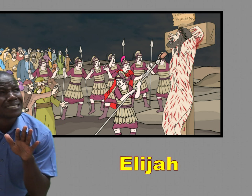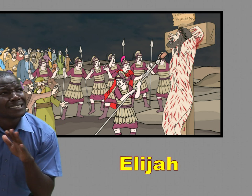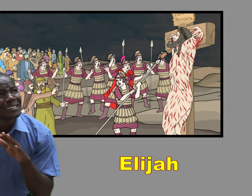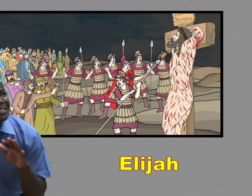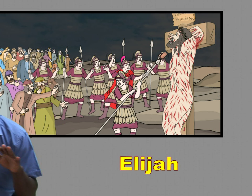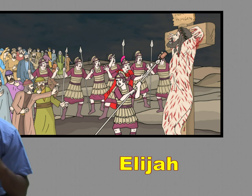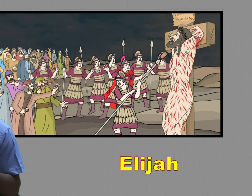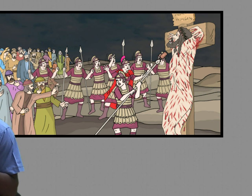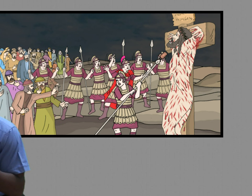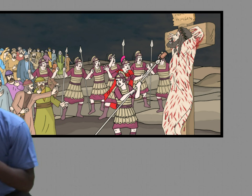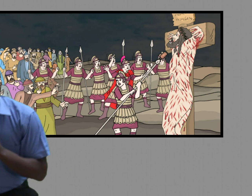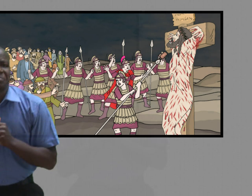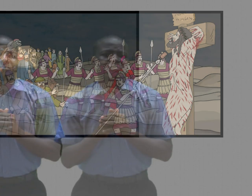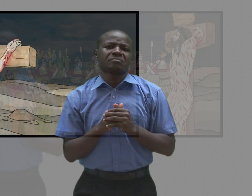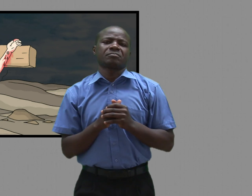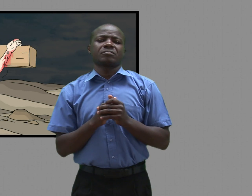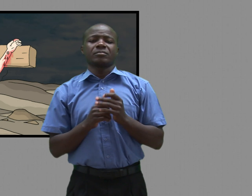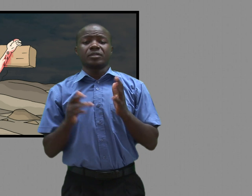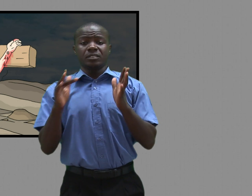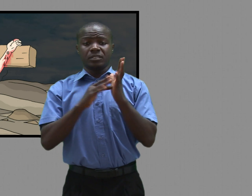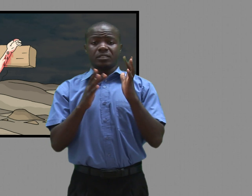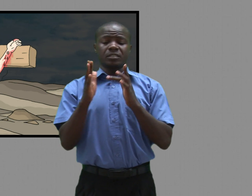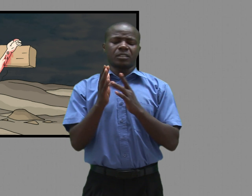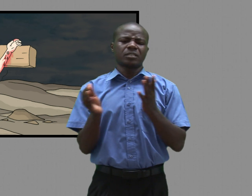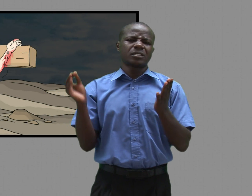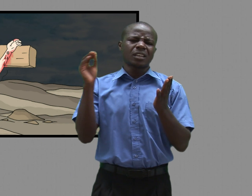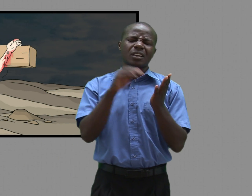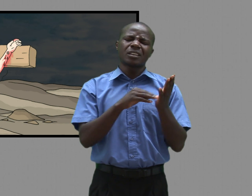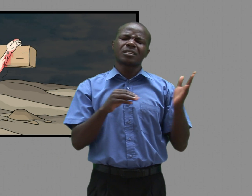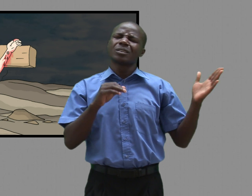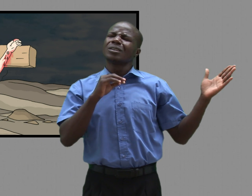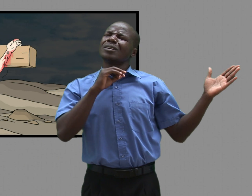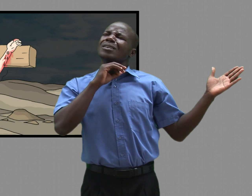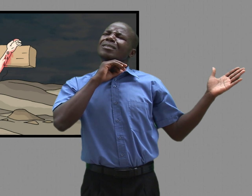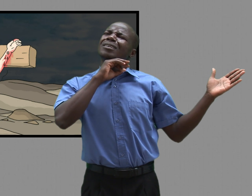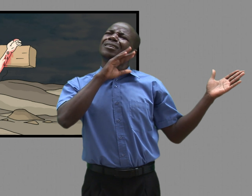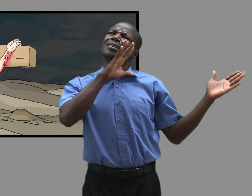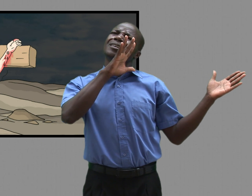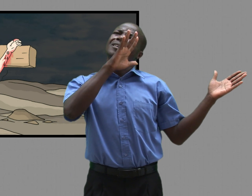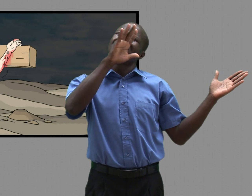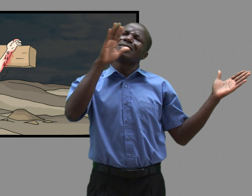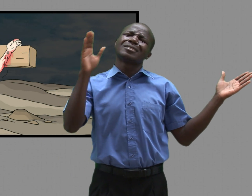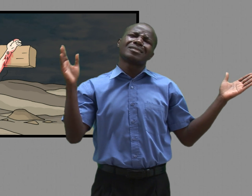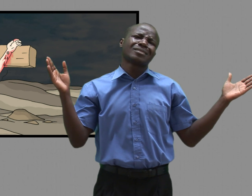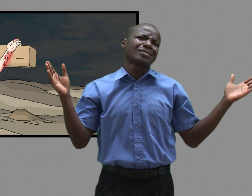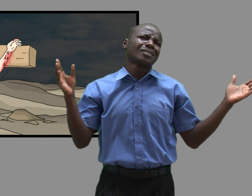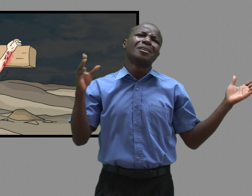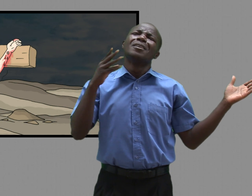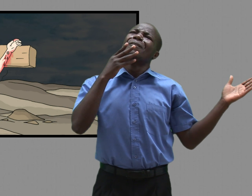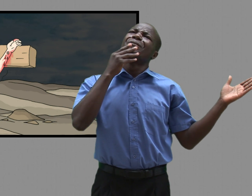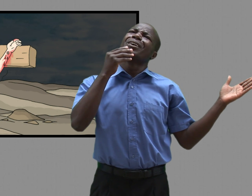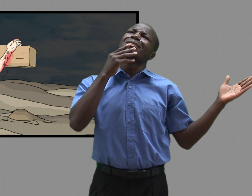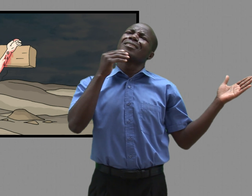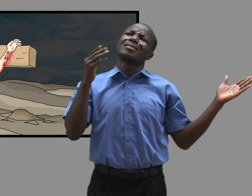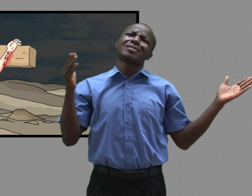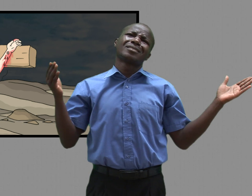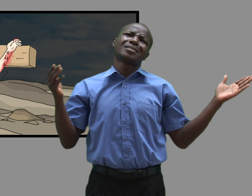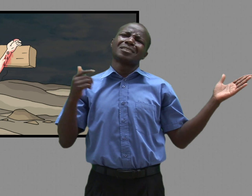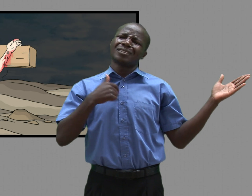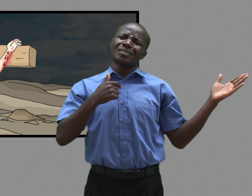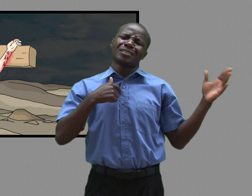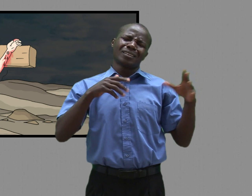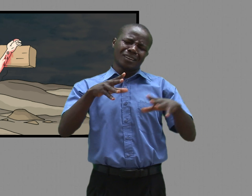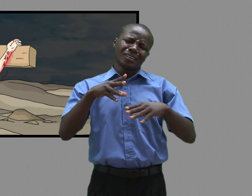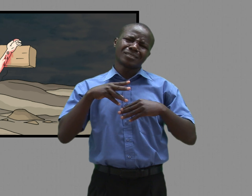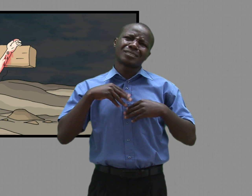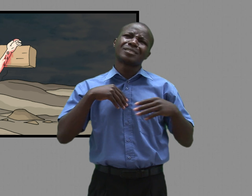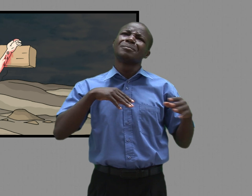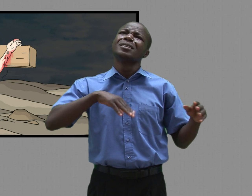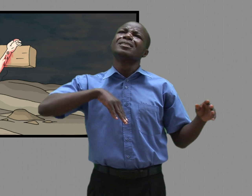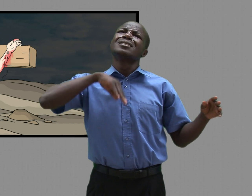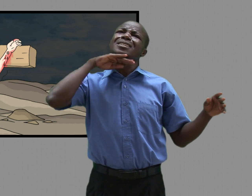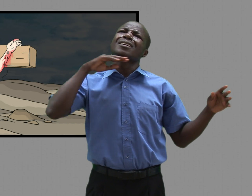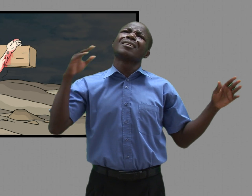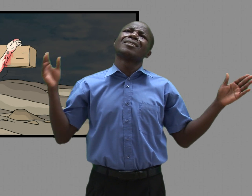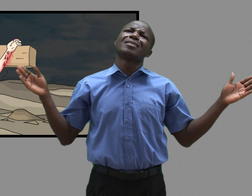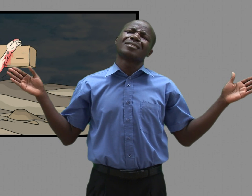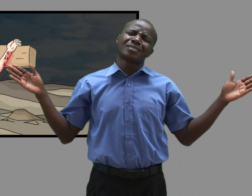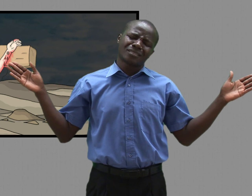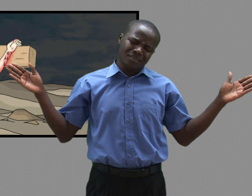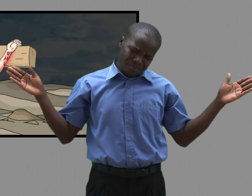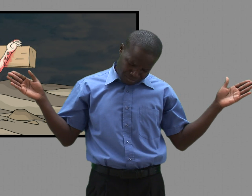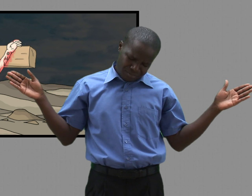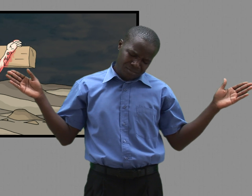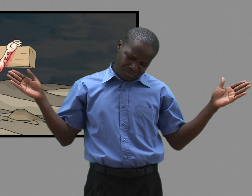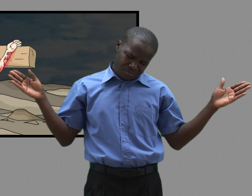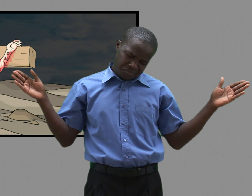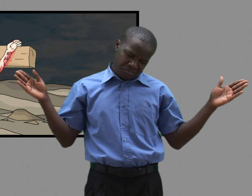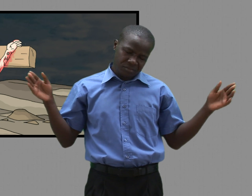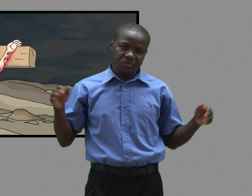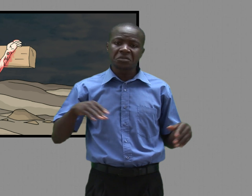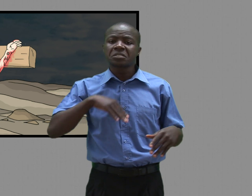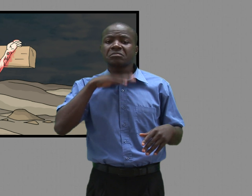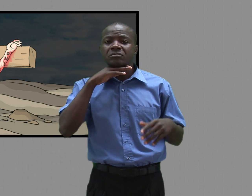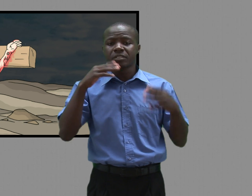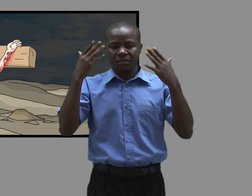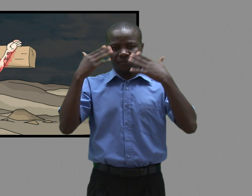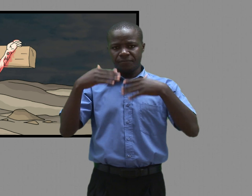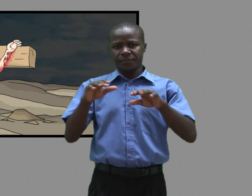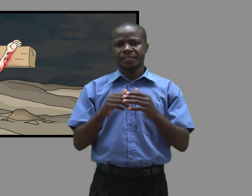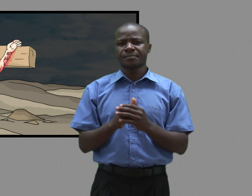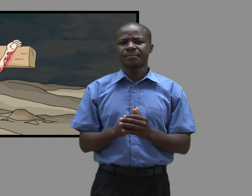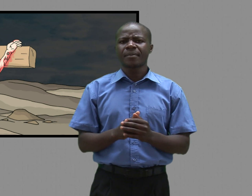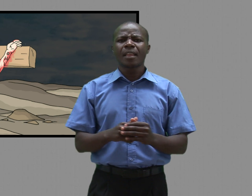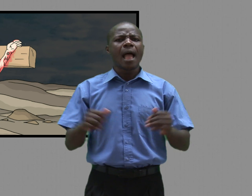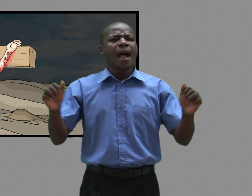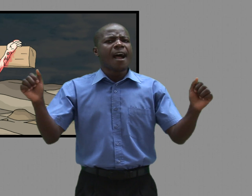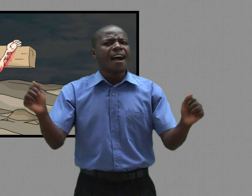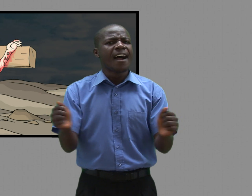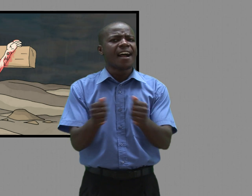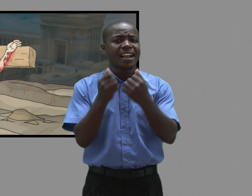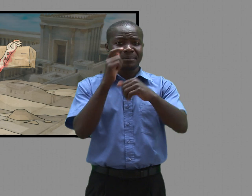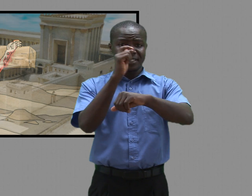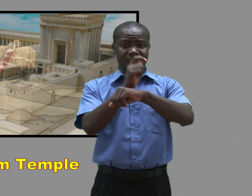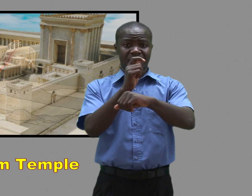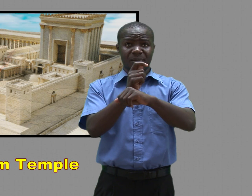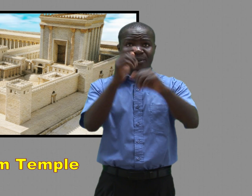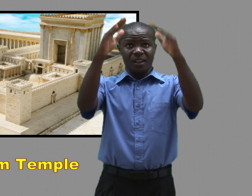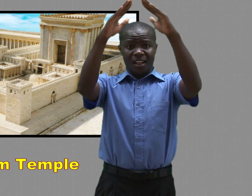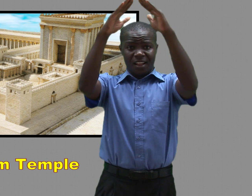When Jesus had cried out again in a loud voice, He yielded up His spirit.